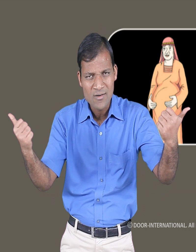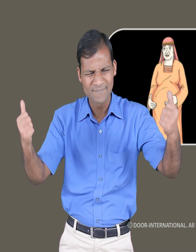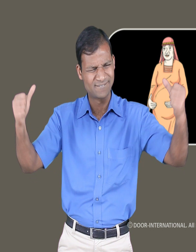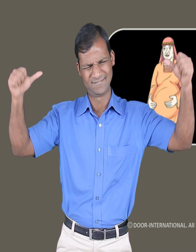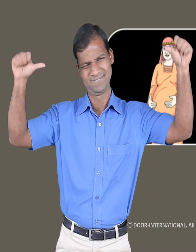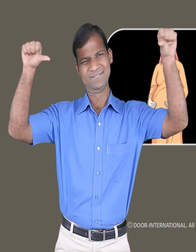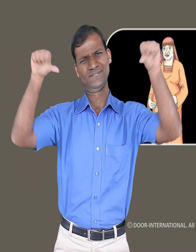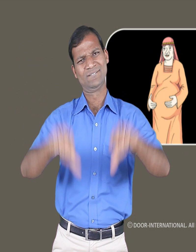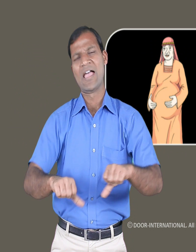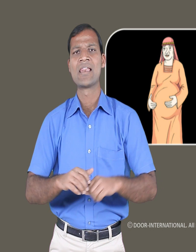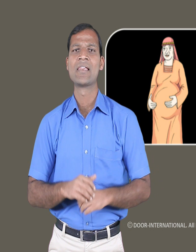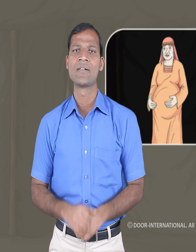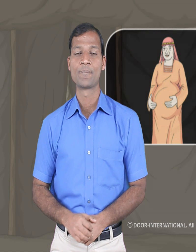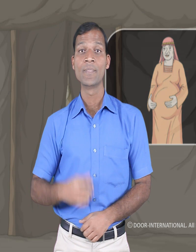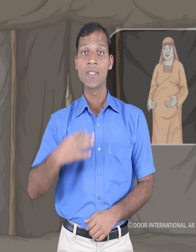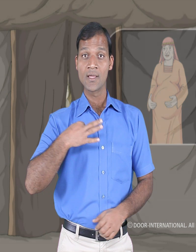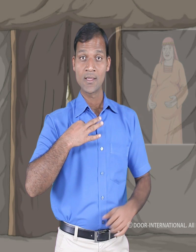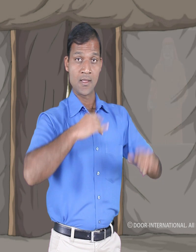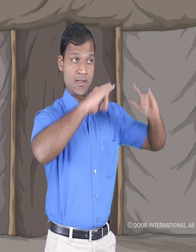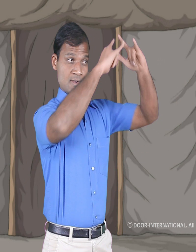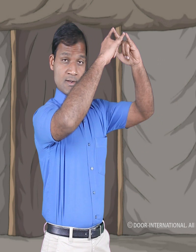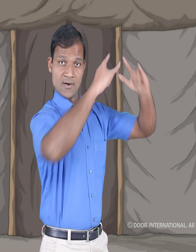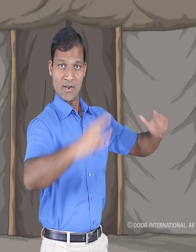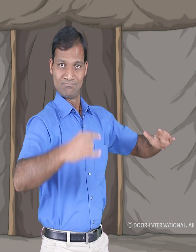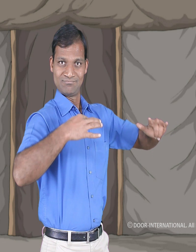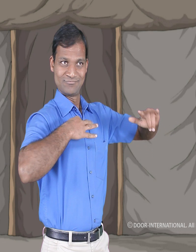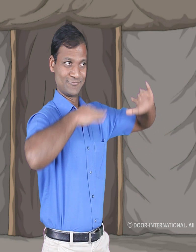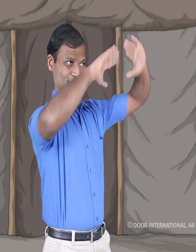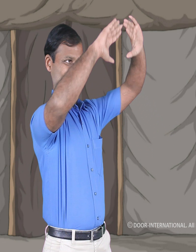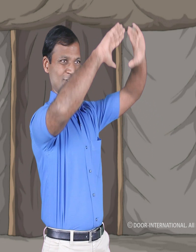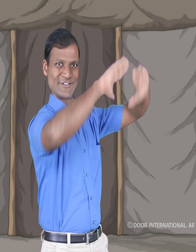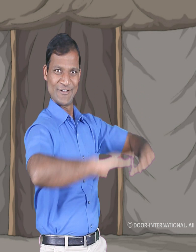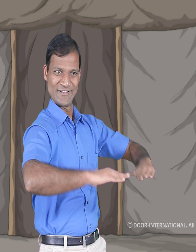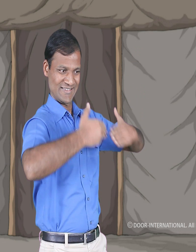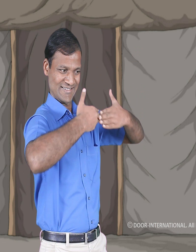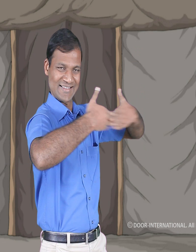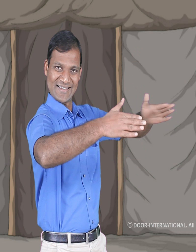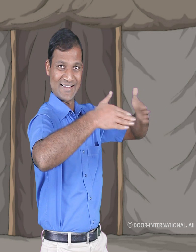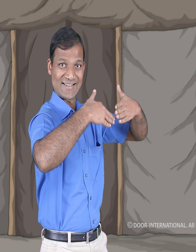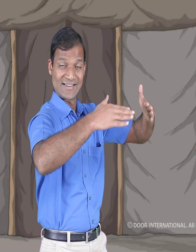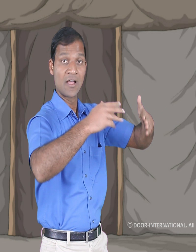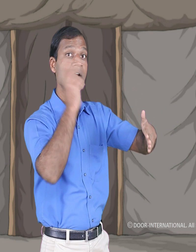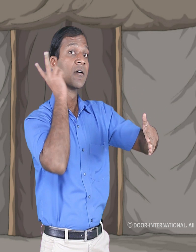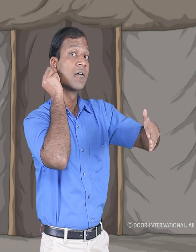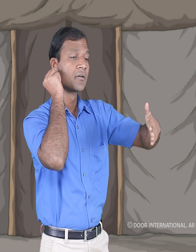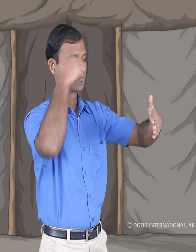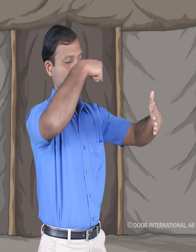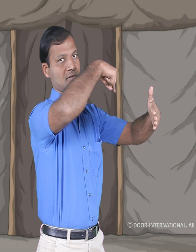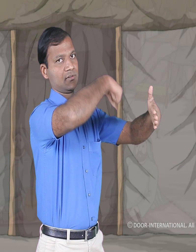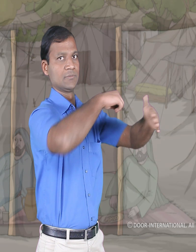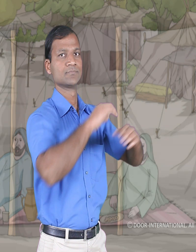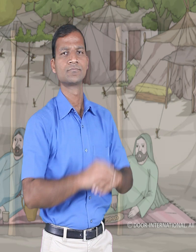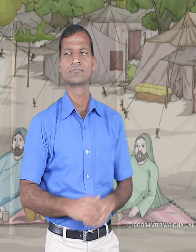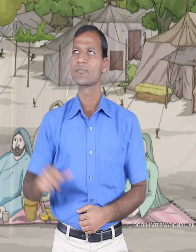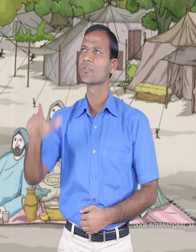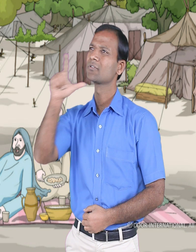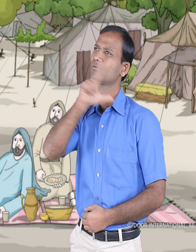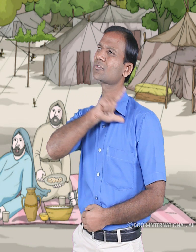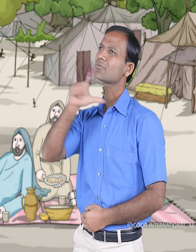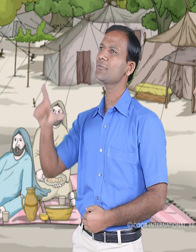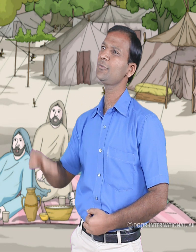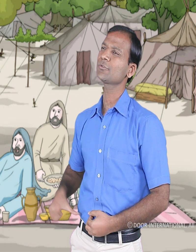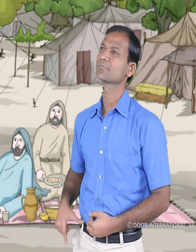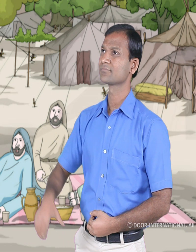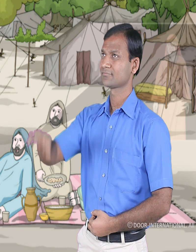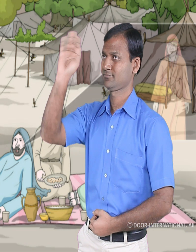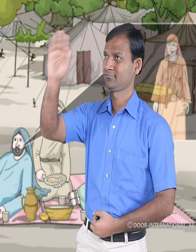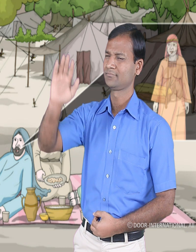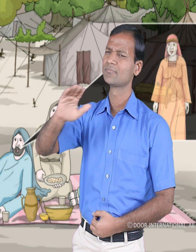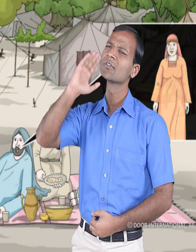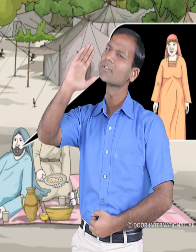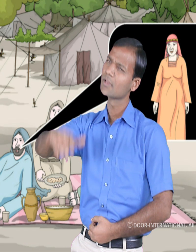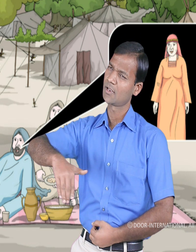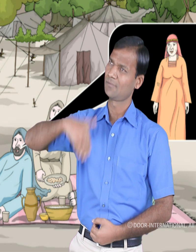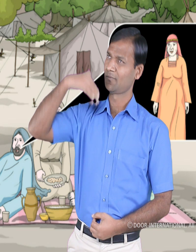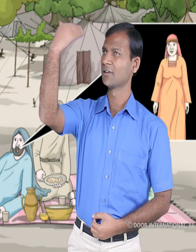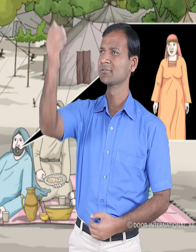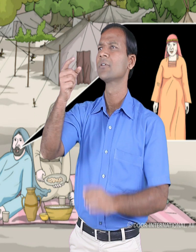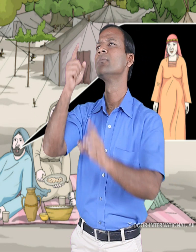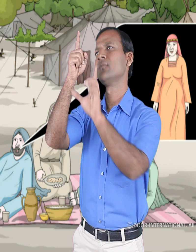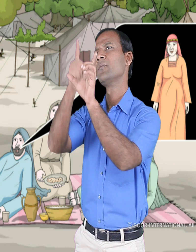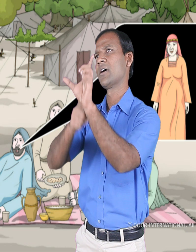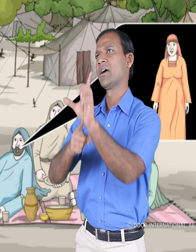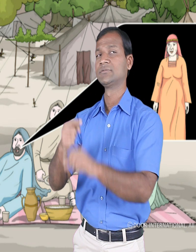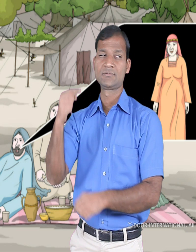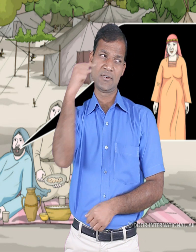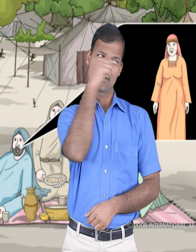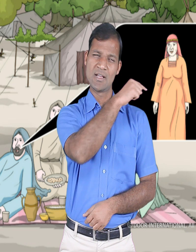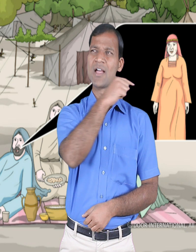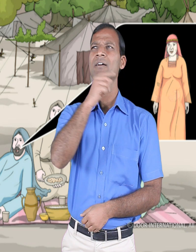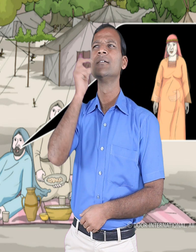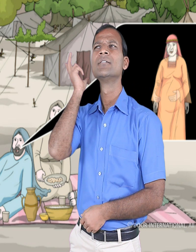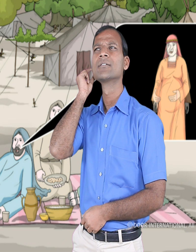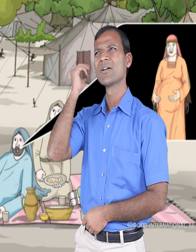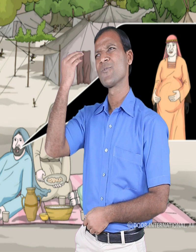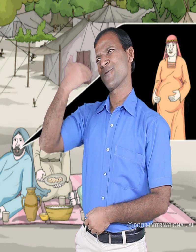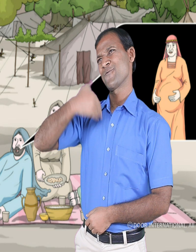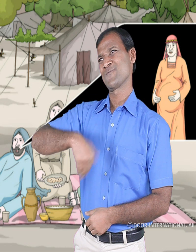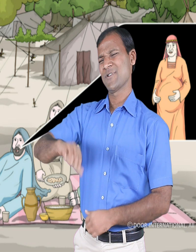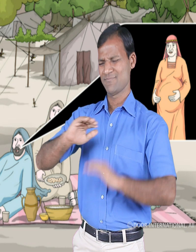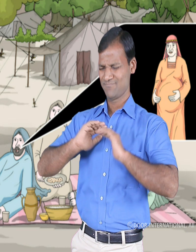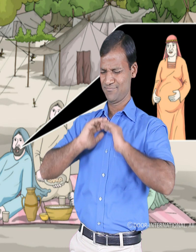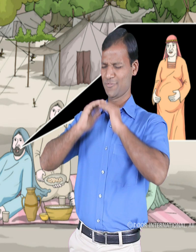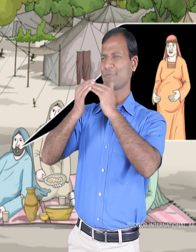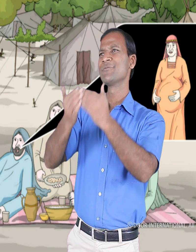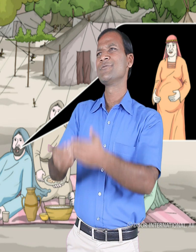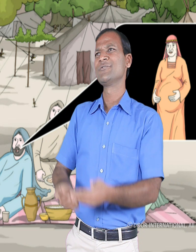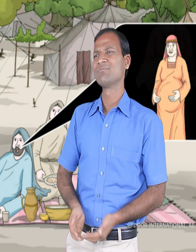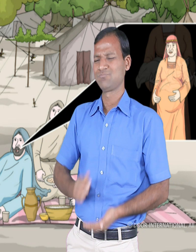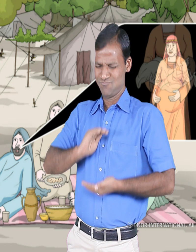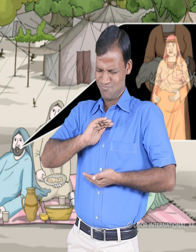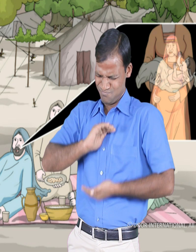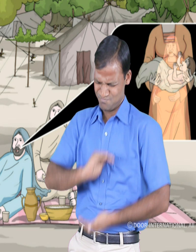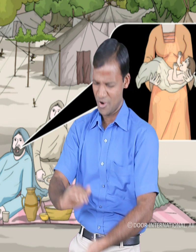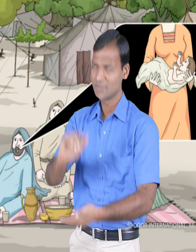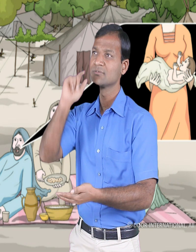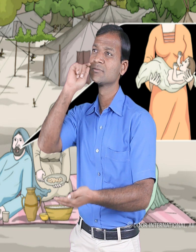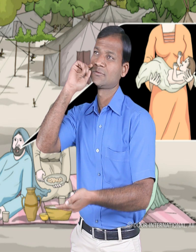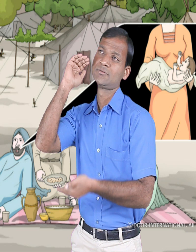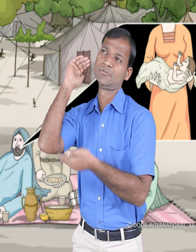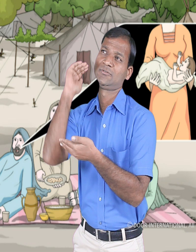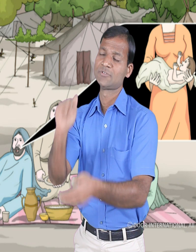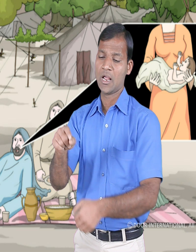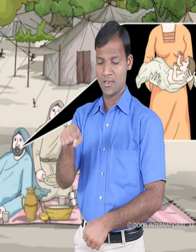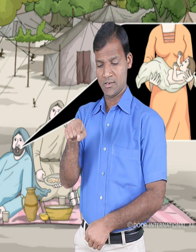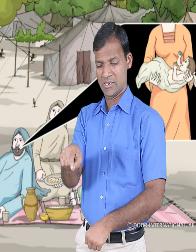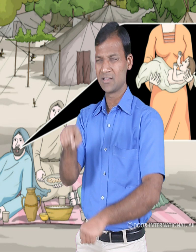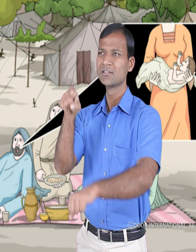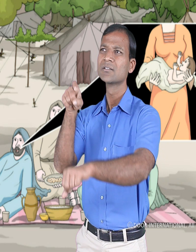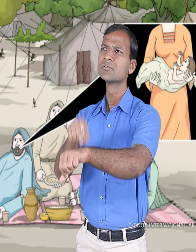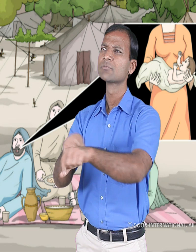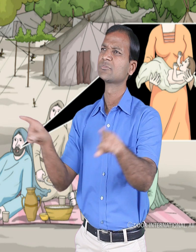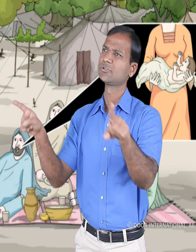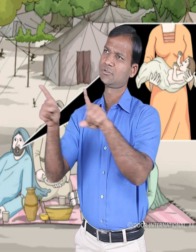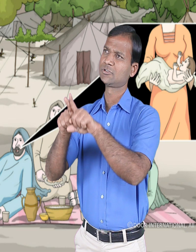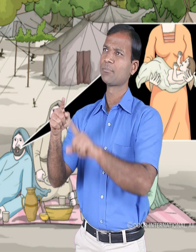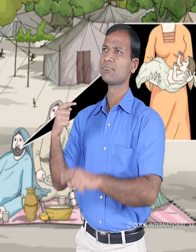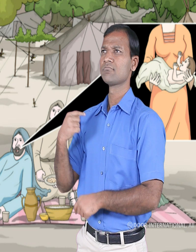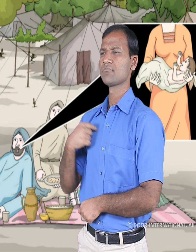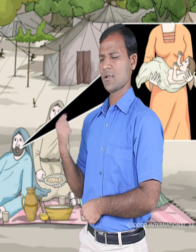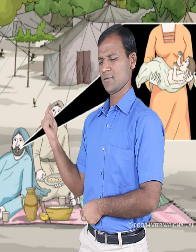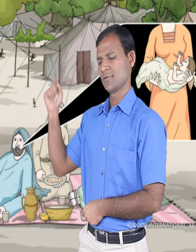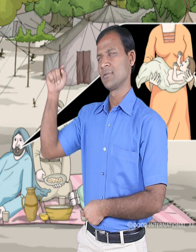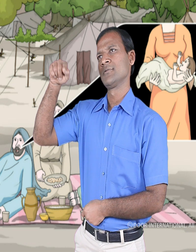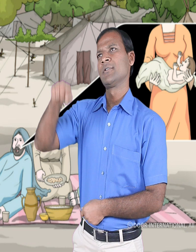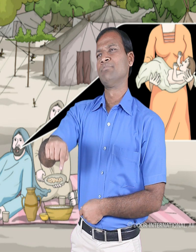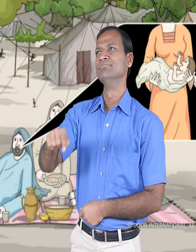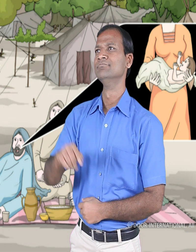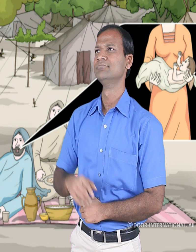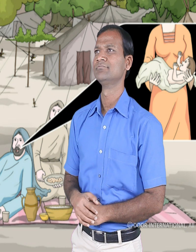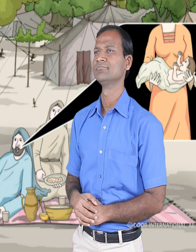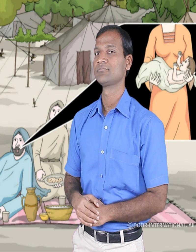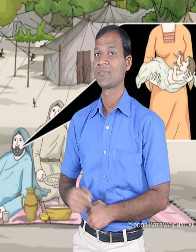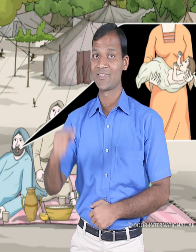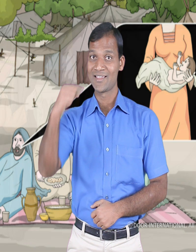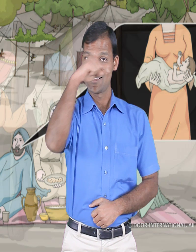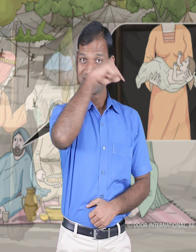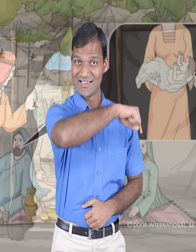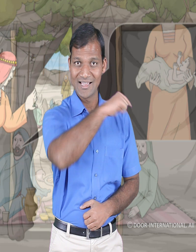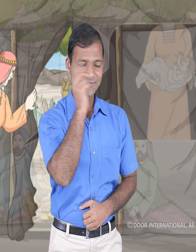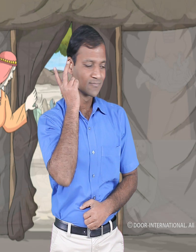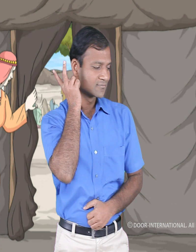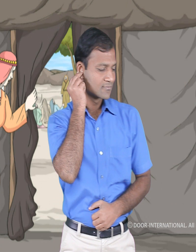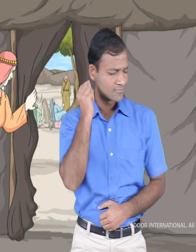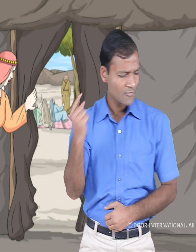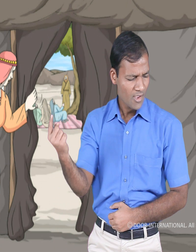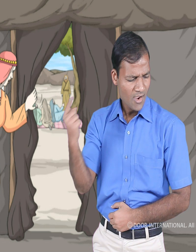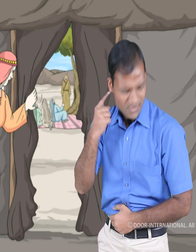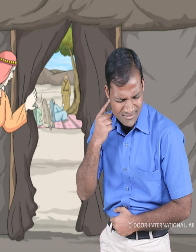Now Sarah was behind him, listening at the entrance to the tent. And Abraham and Sarah were already old and well along in years;